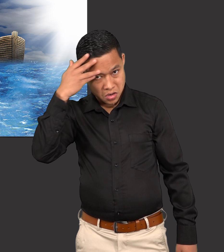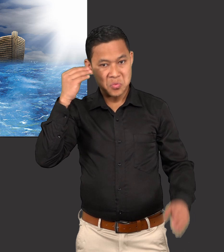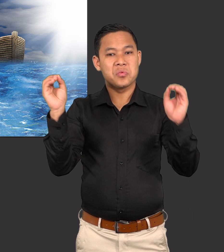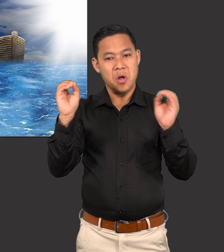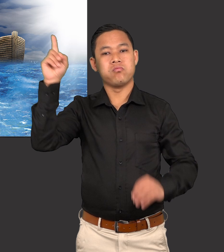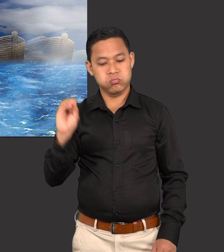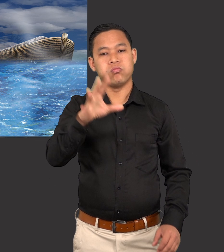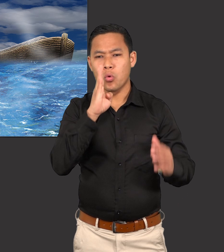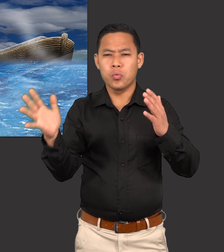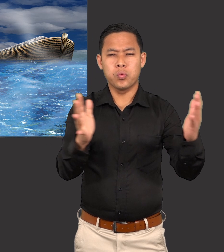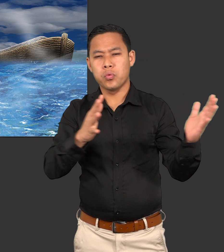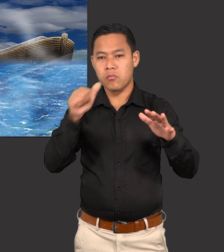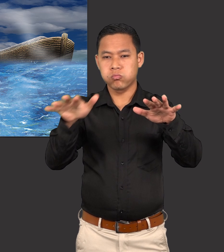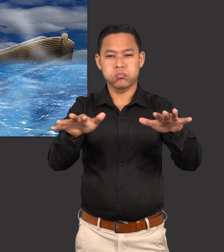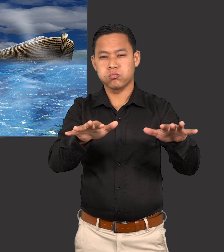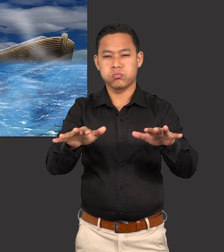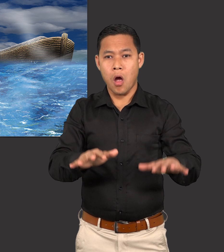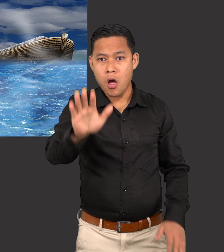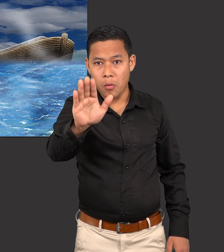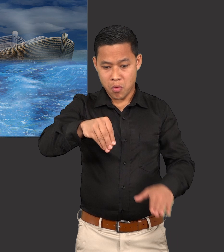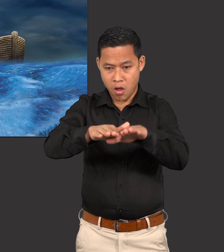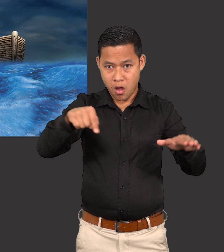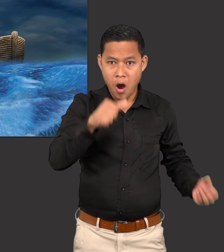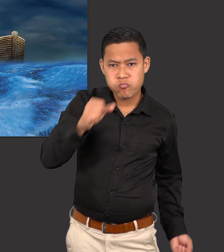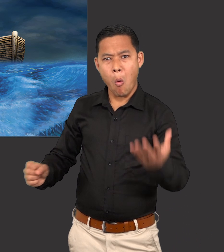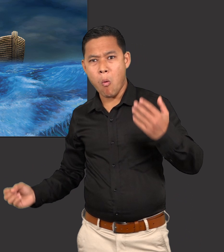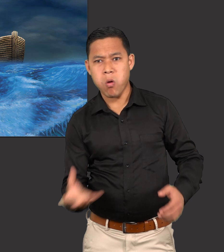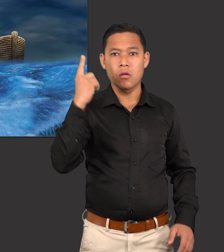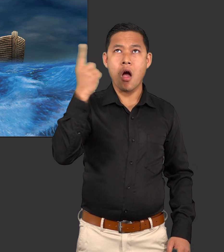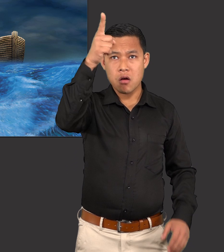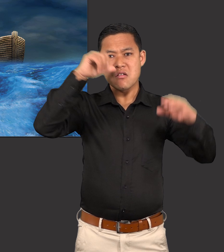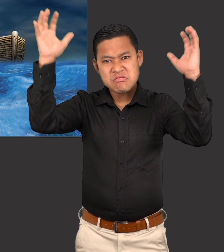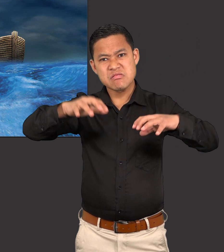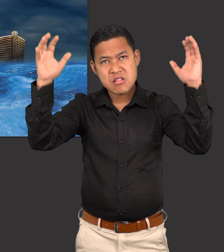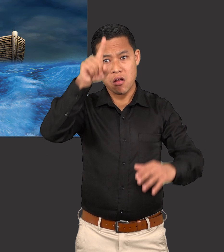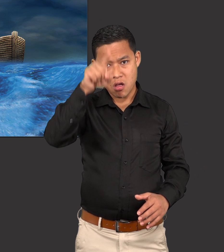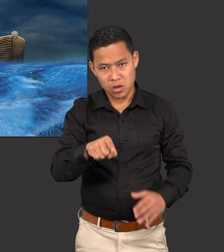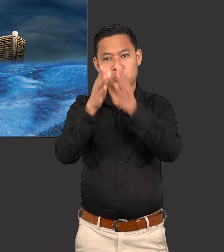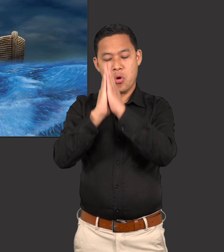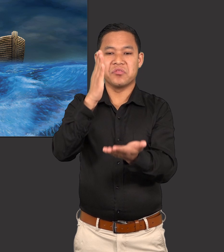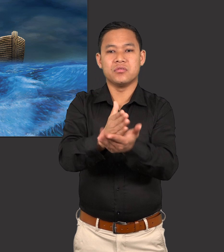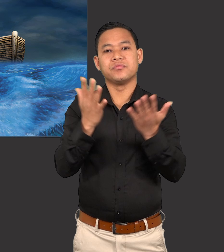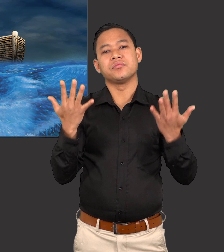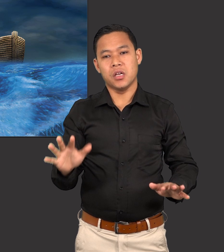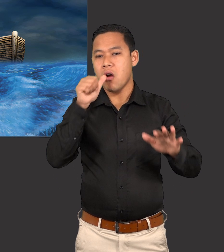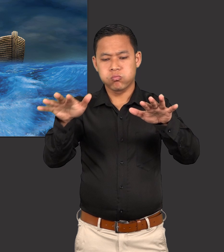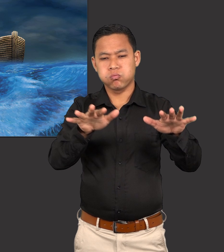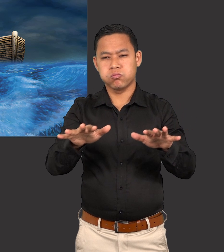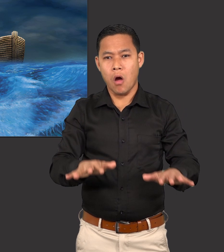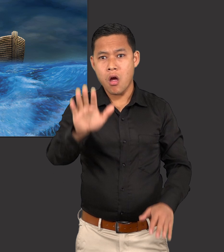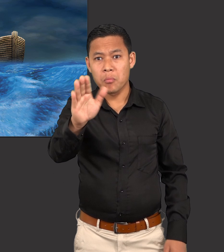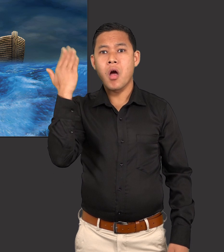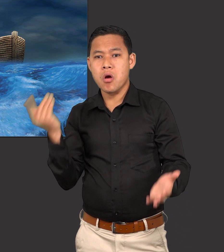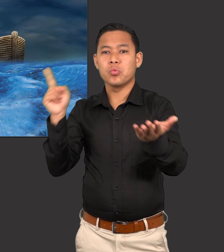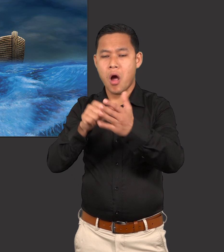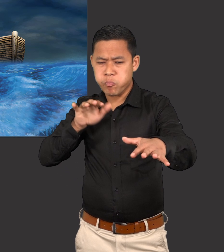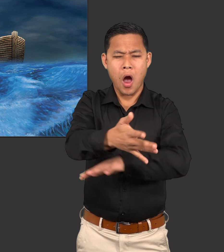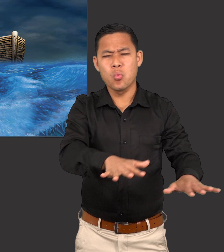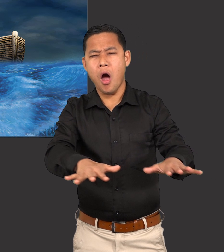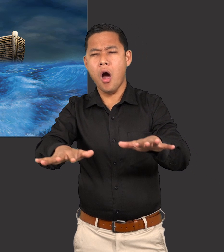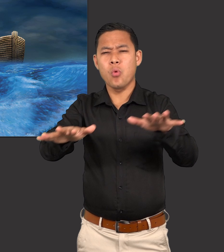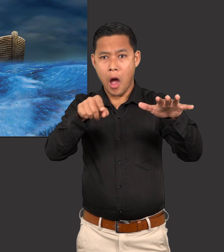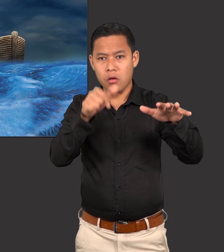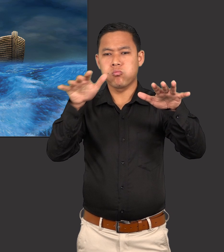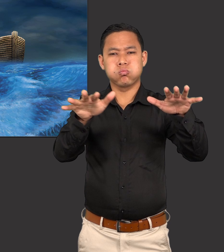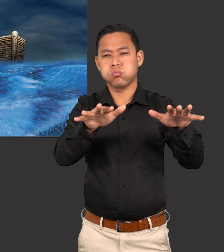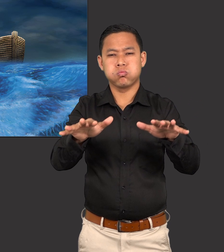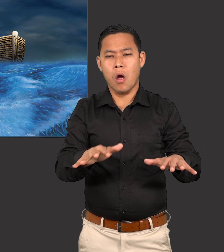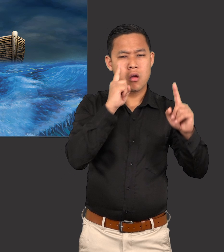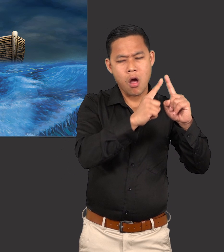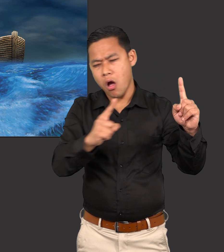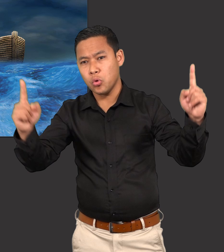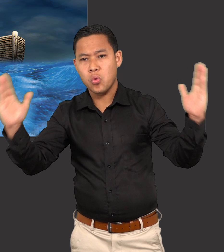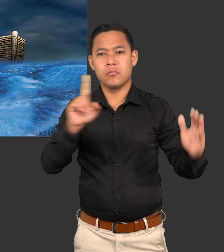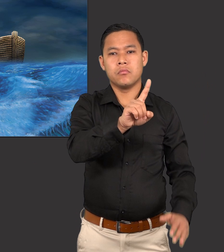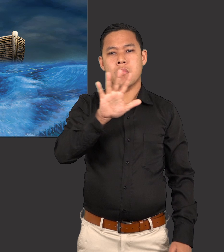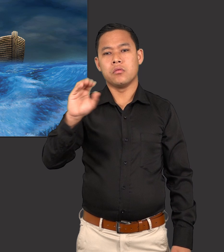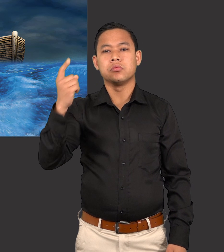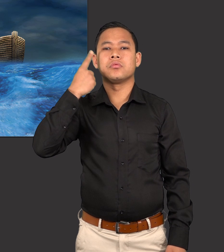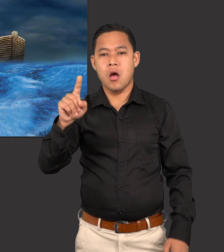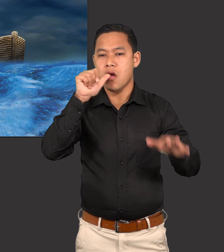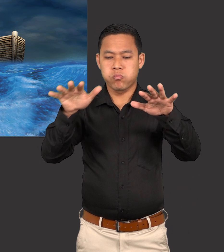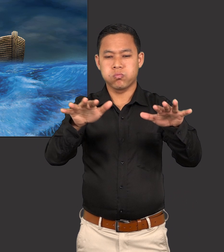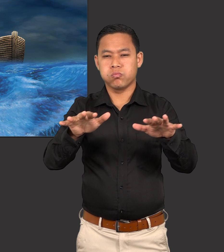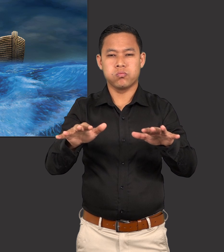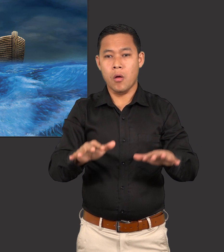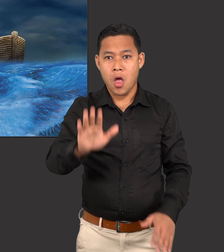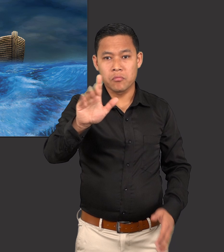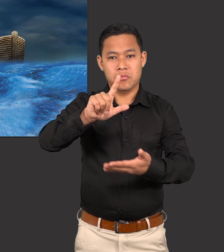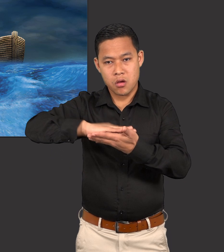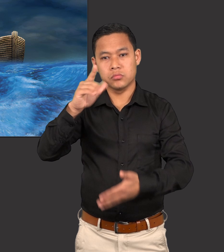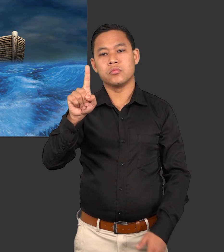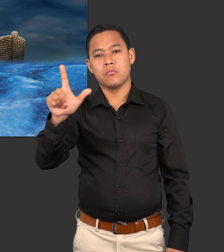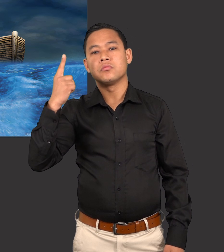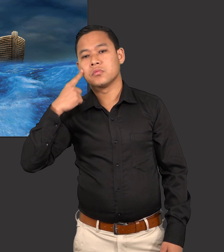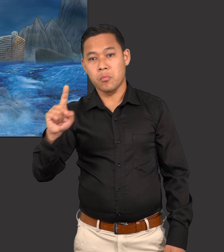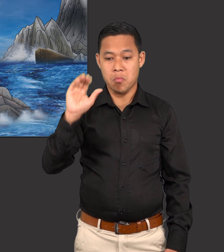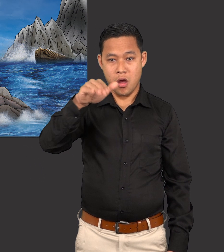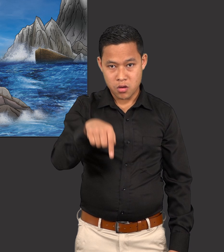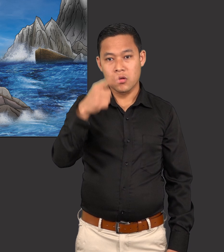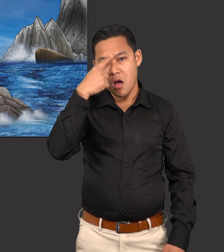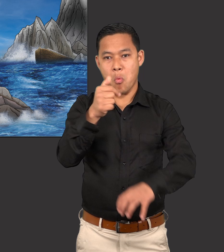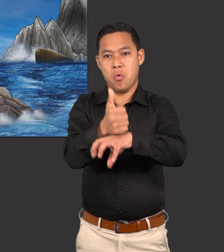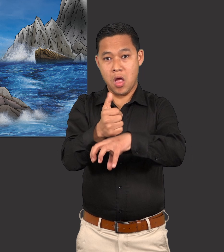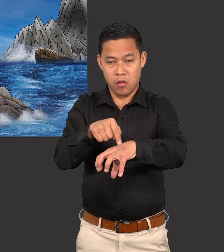And God sent a wind over the earth, and the waters began to subside. The springs of the deep and the floodgates of the heavens were closed, and the rain from the sky was restrained. The waters receded steadily from the earth, and after 150 days the waters had gone down.